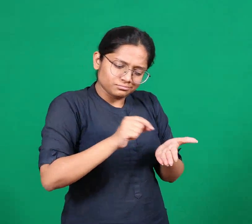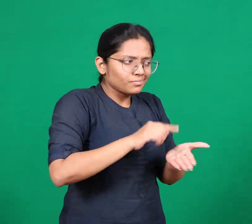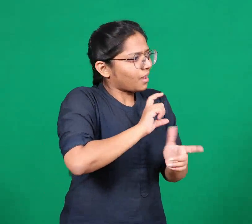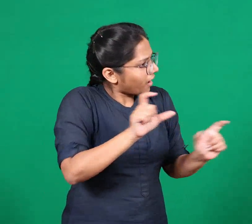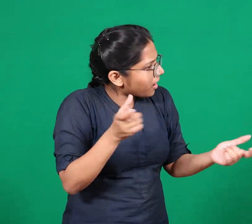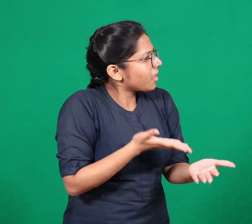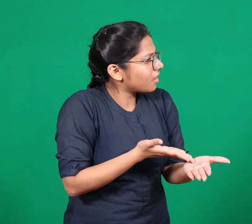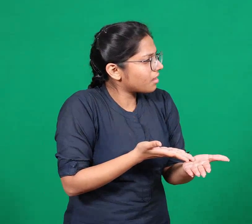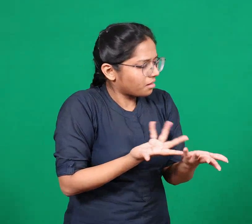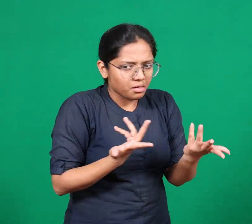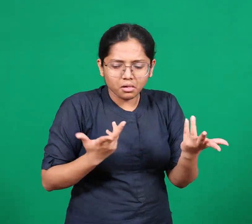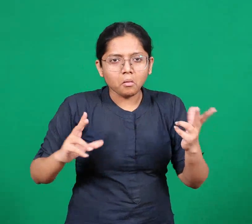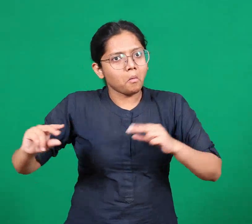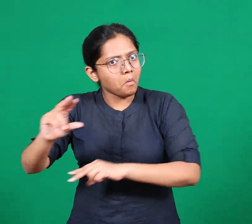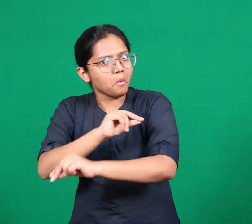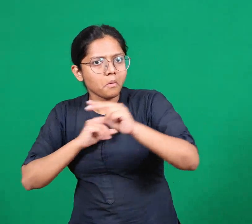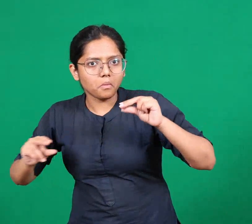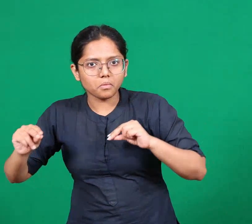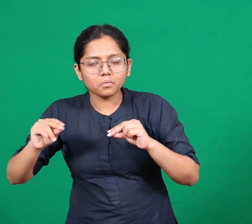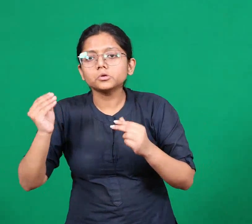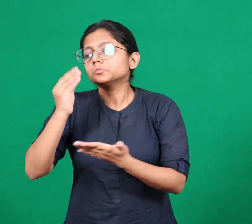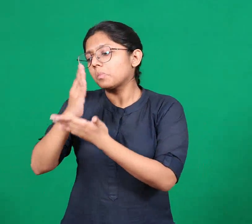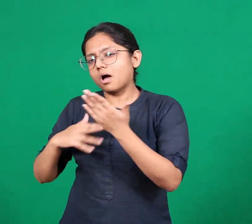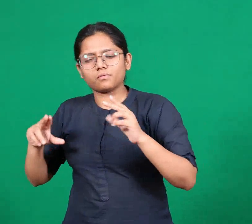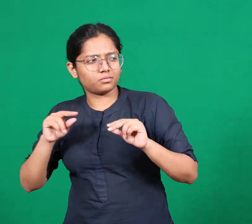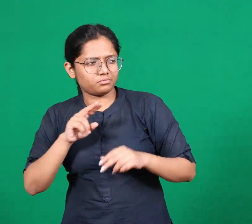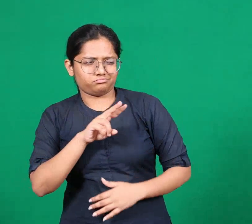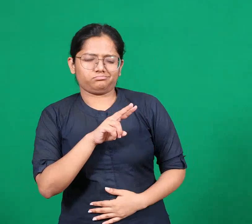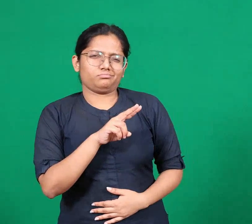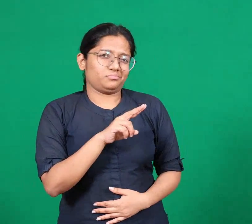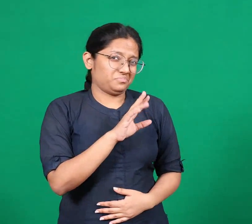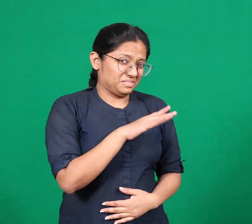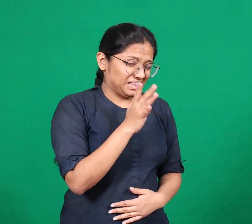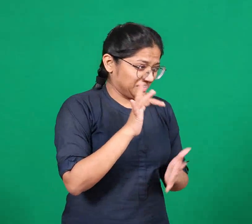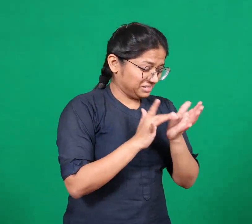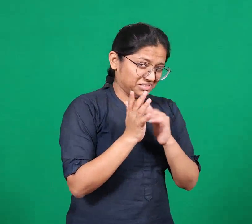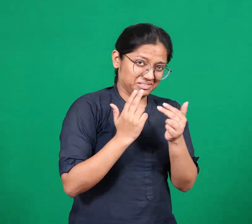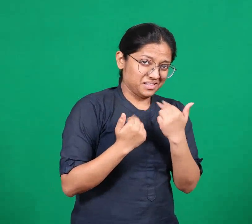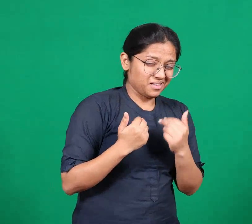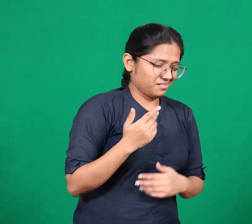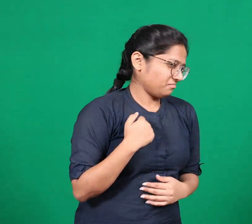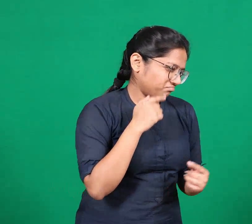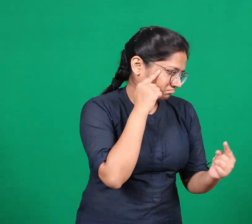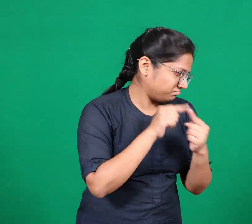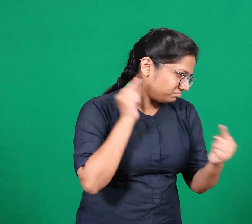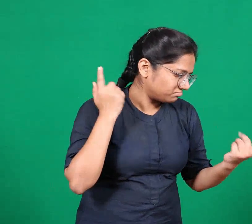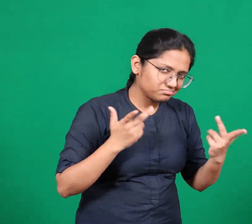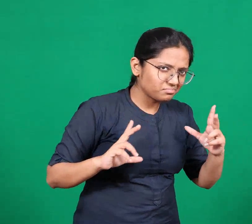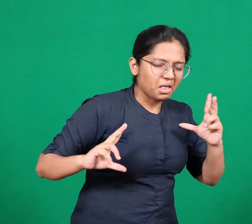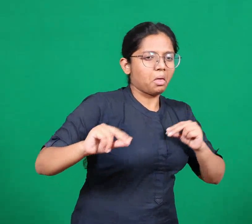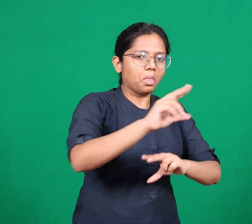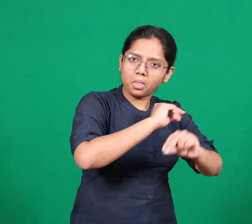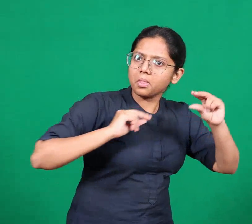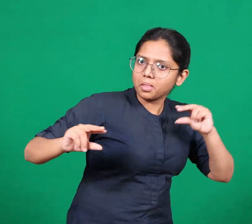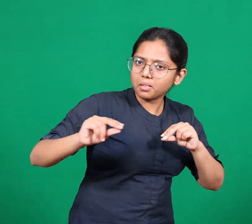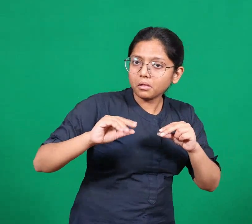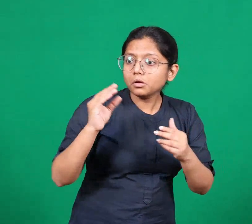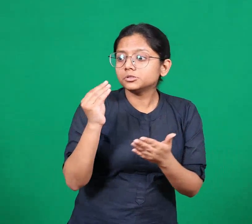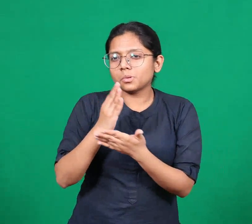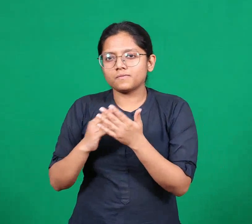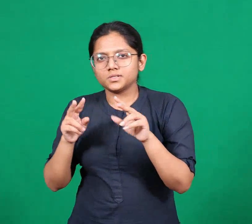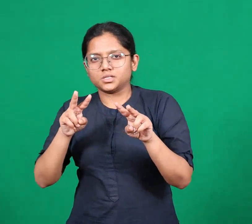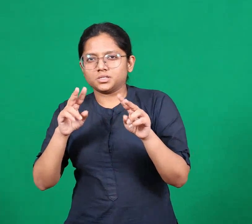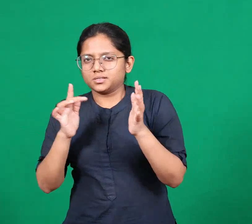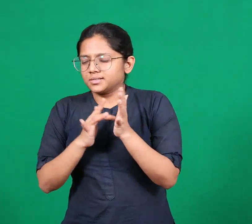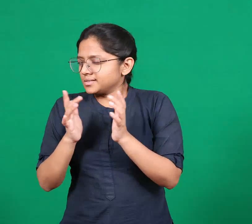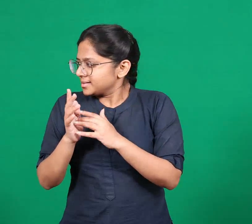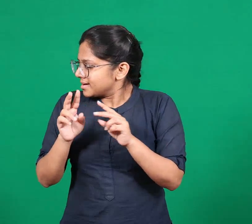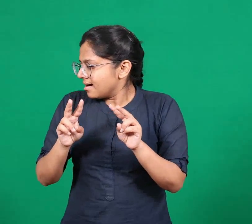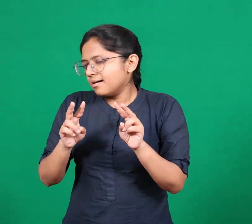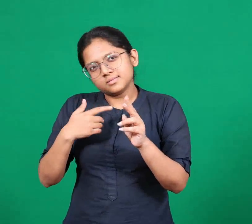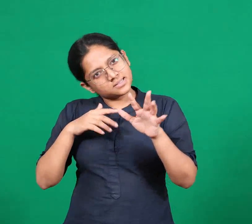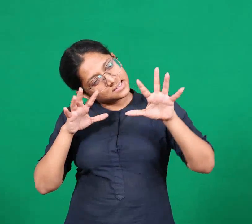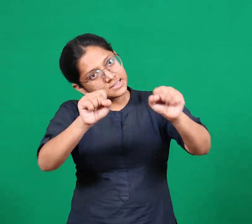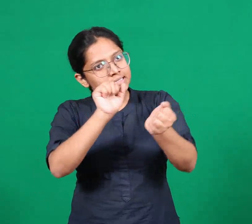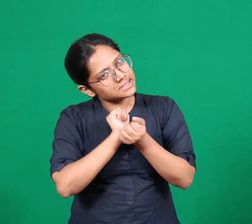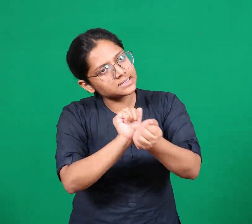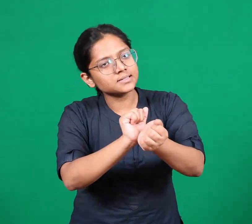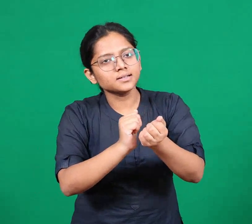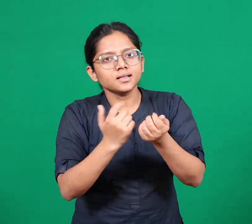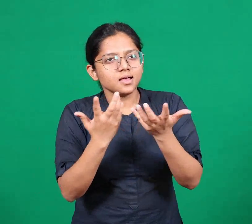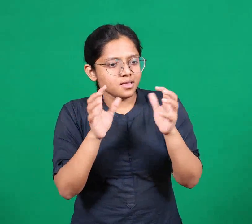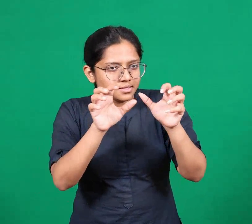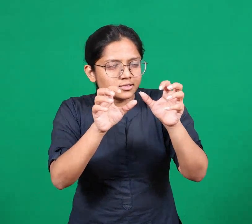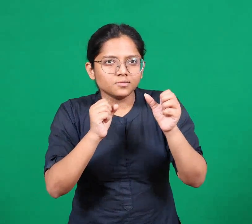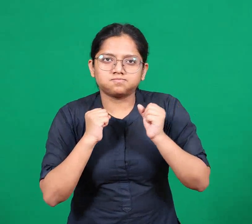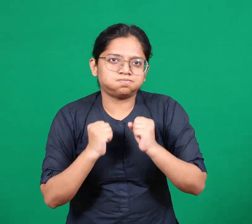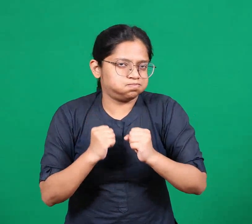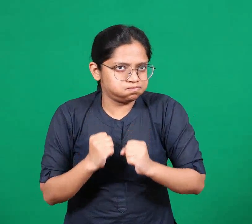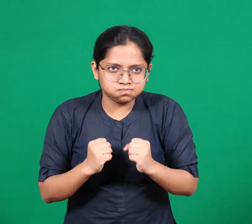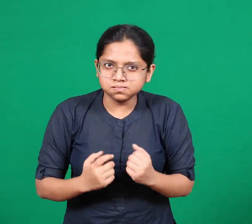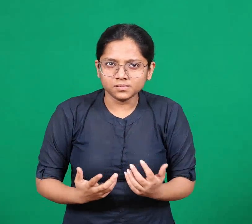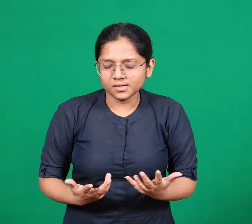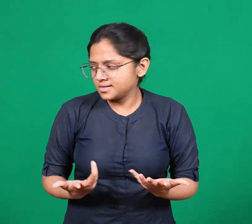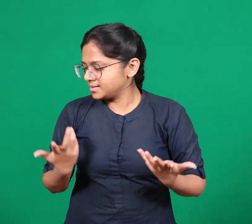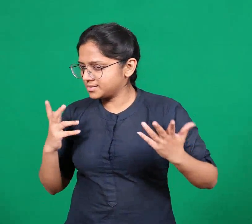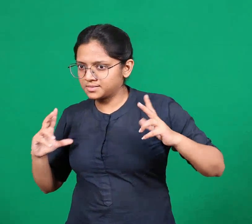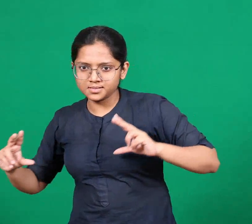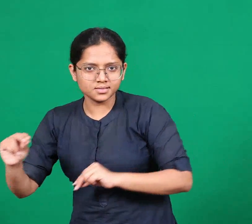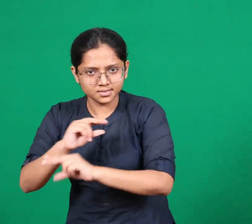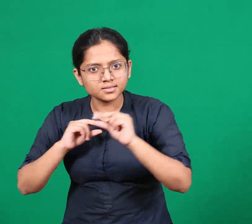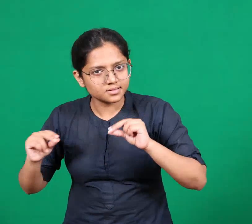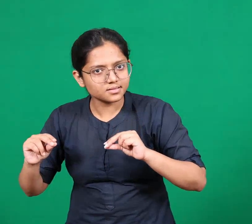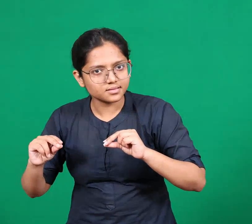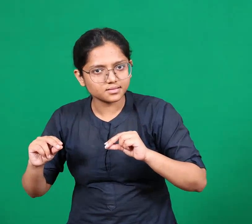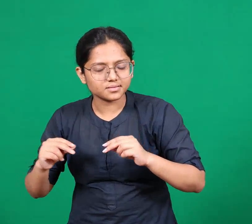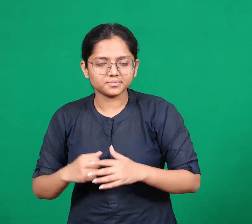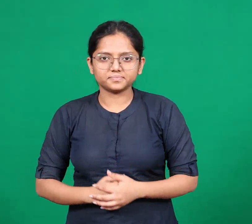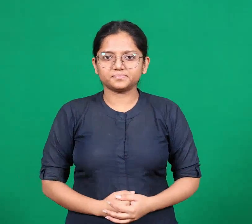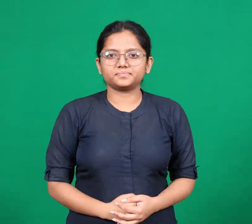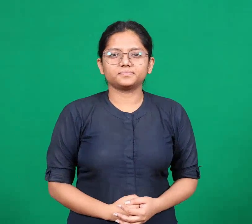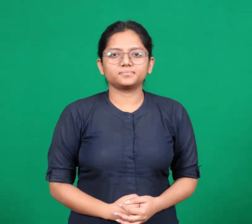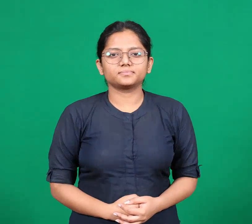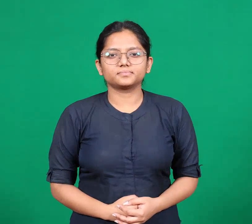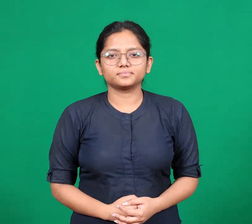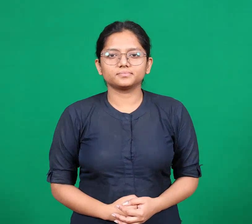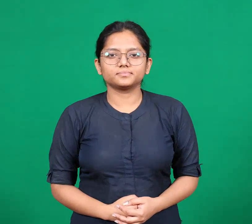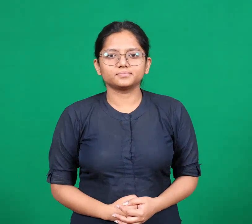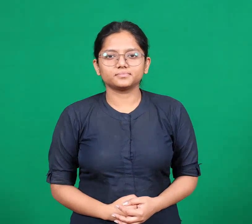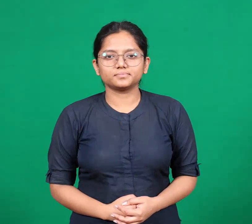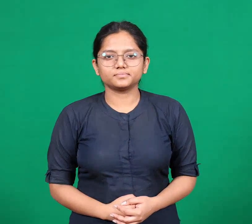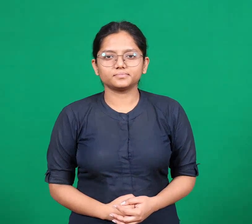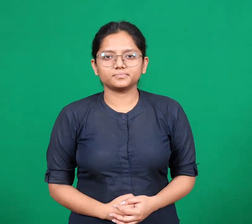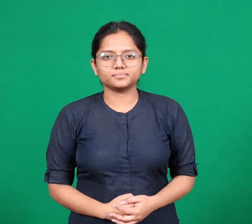So there was division in the crowd because of Jesus. Some of them wanted to seize Him, but no one laid a hand on Him.